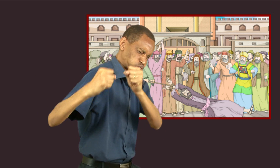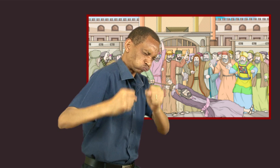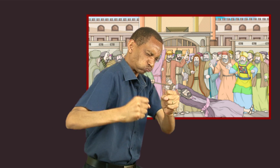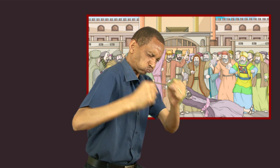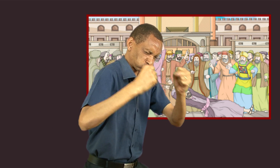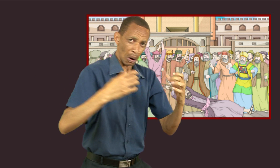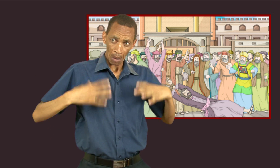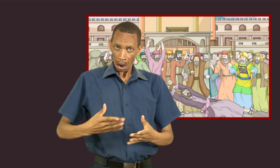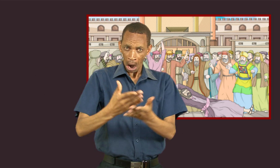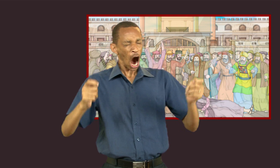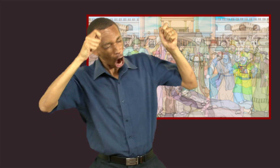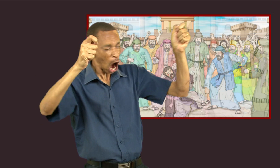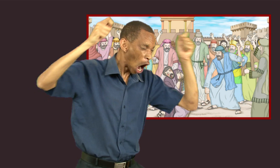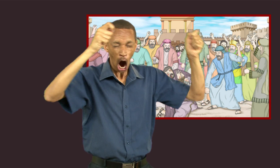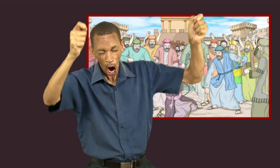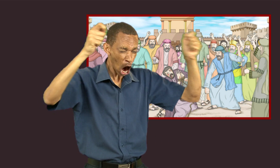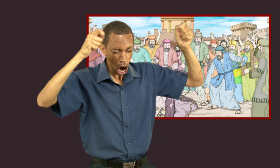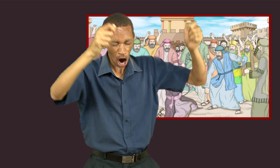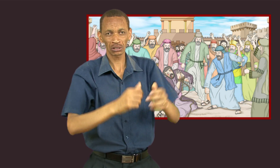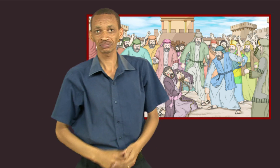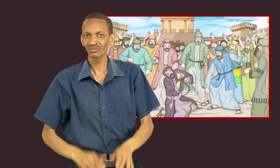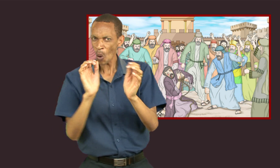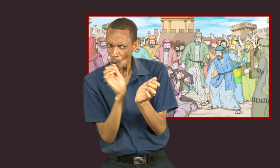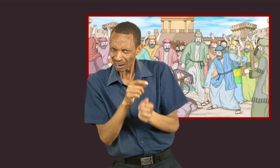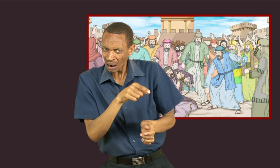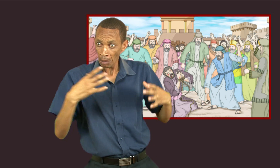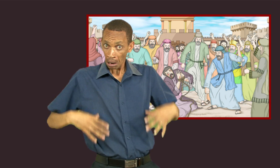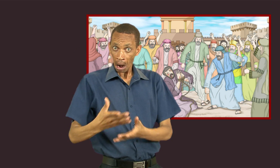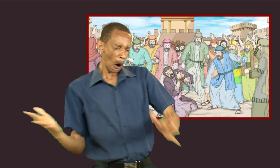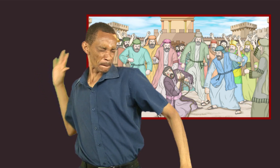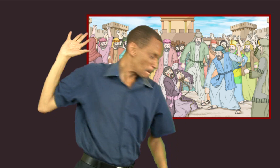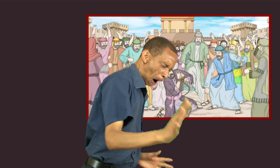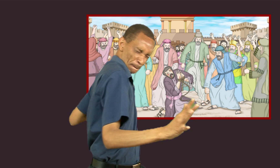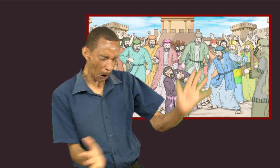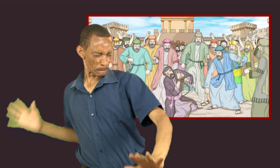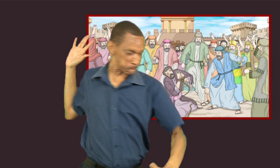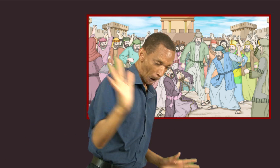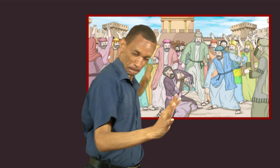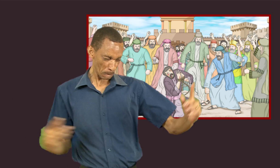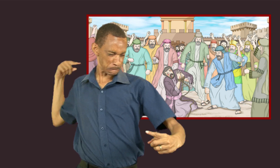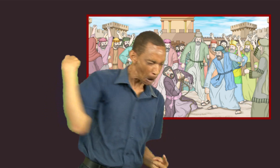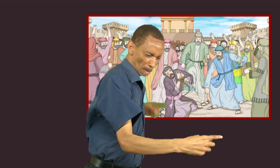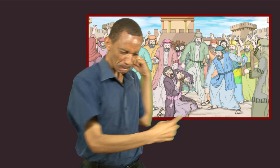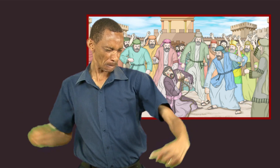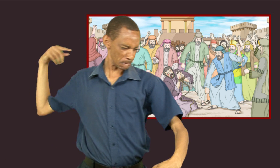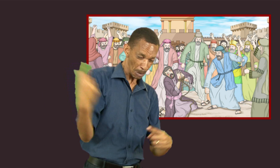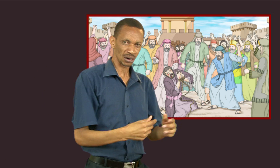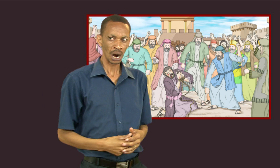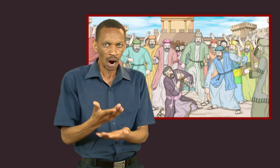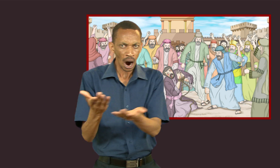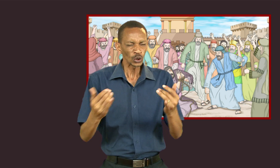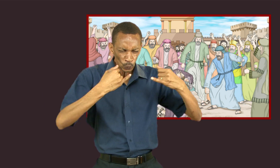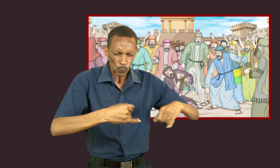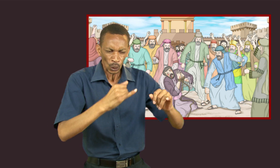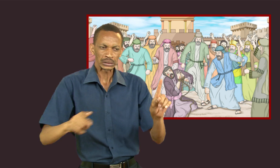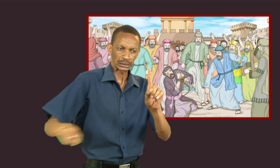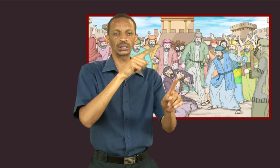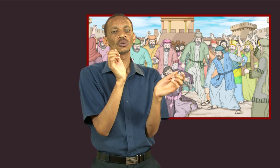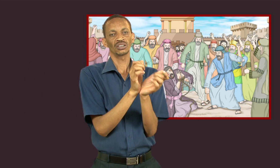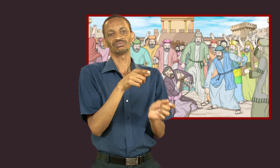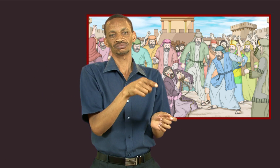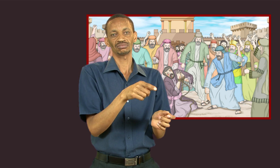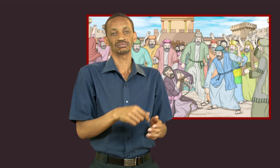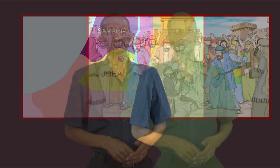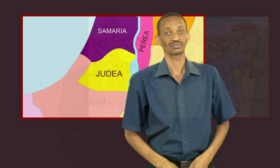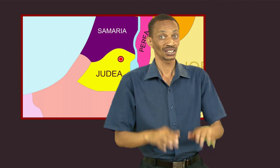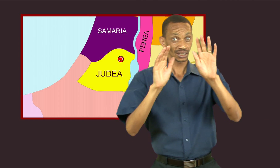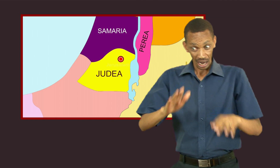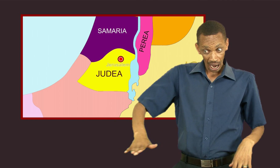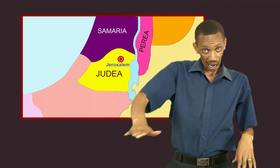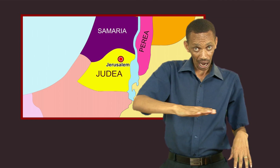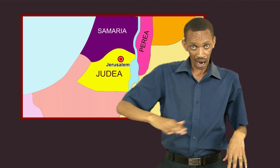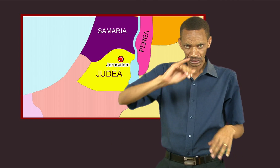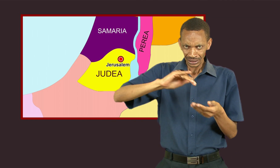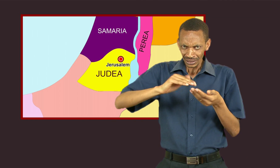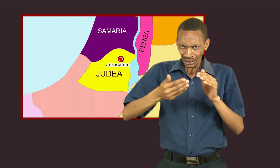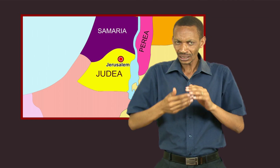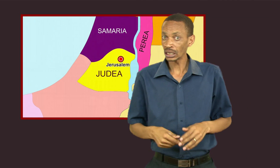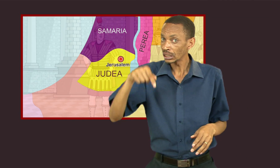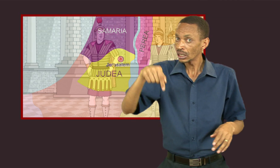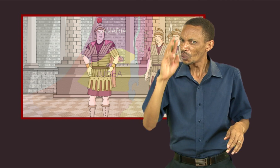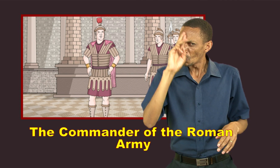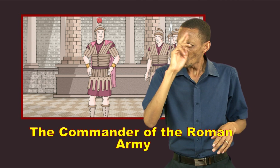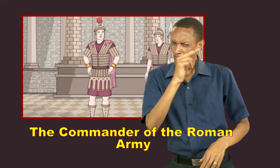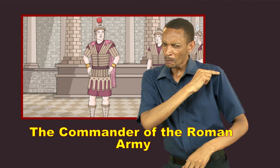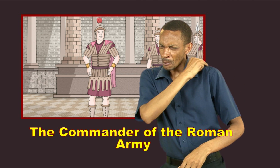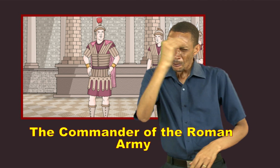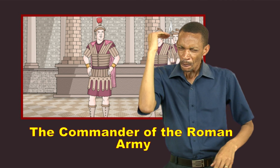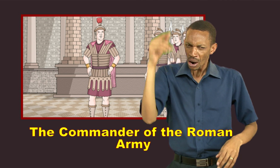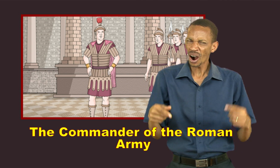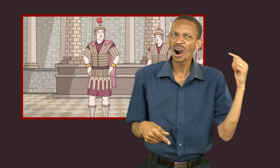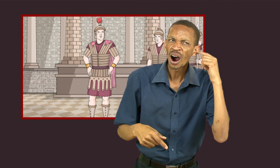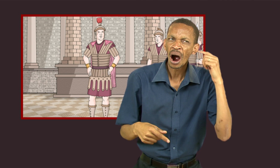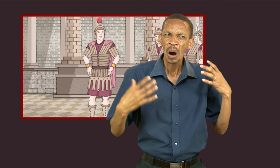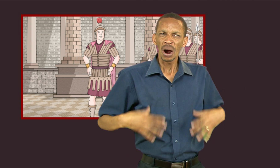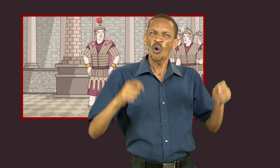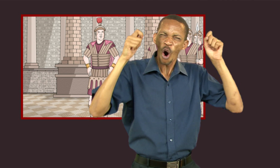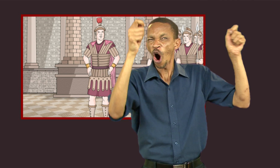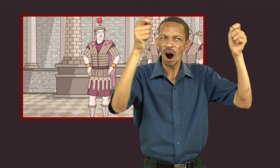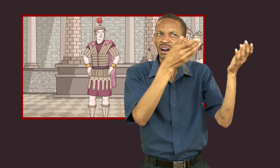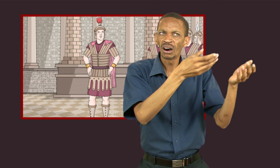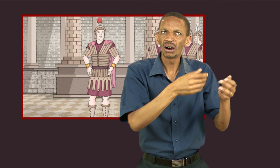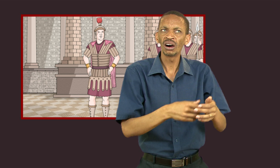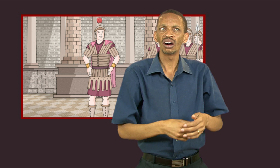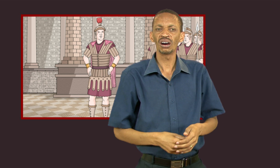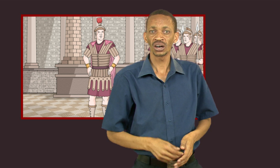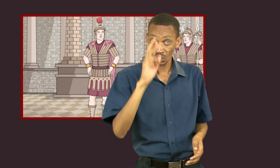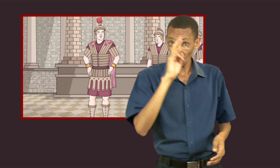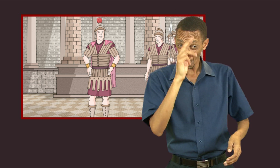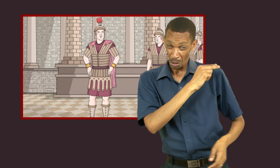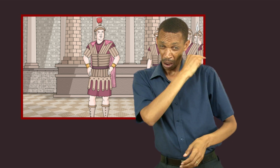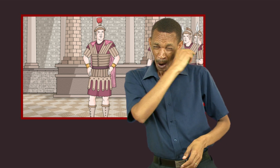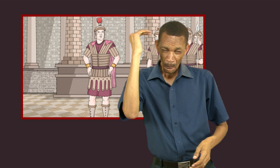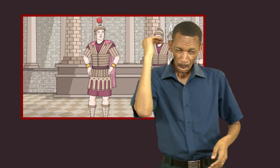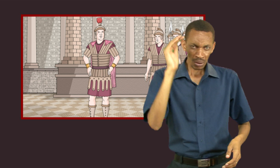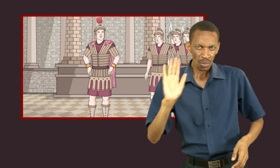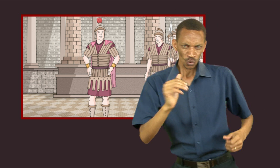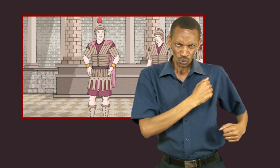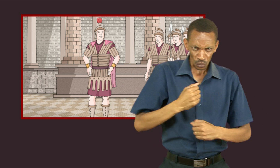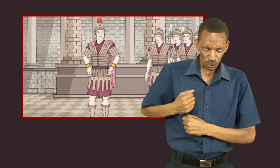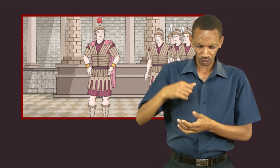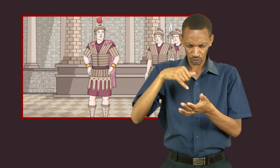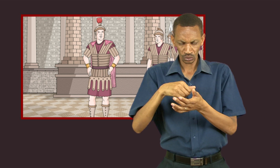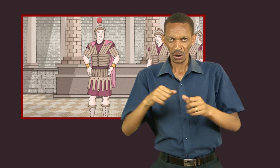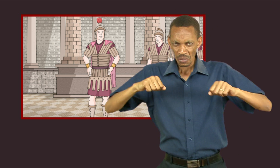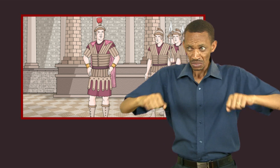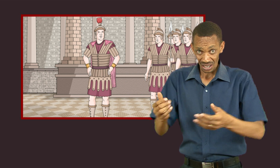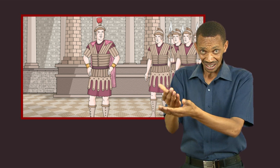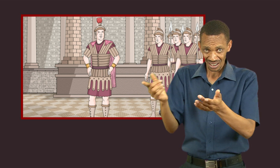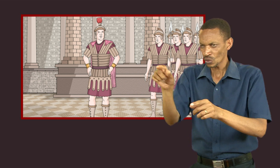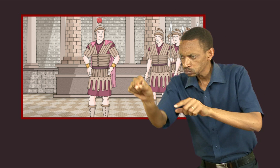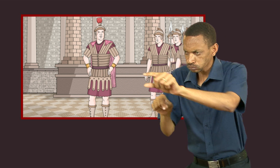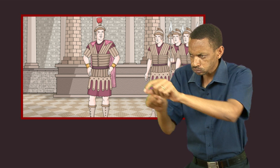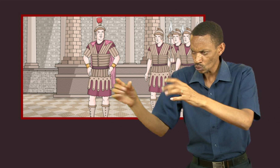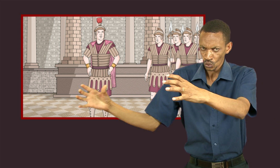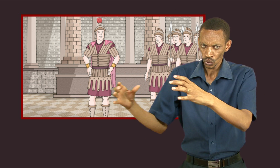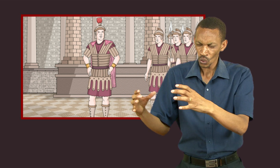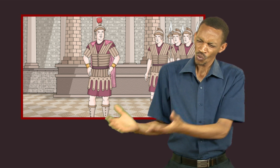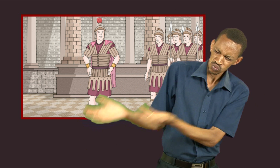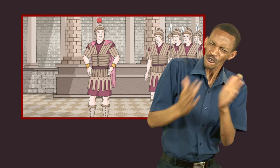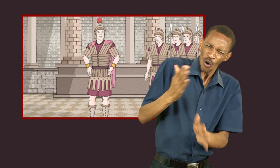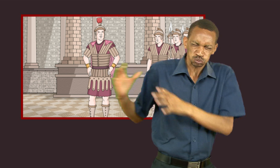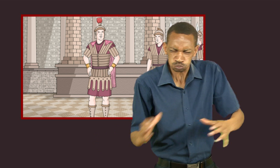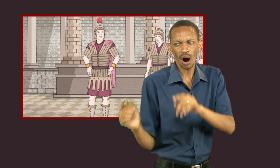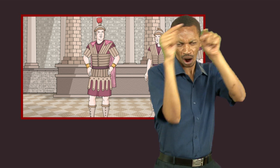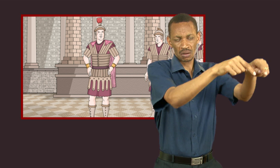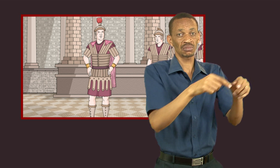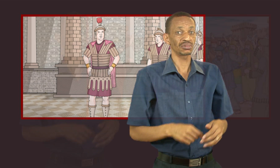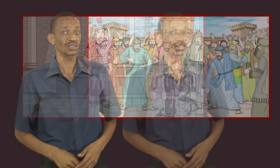While they were trying to kill him, the commander of the Roman regiment received a report that all Jerusalem was in turmoil.